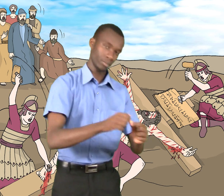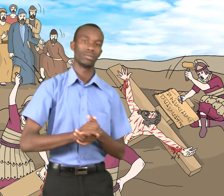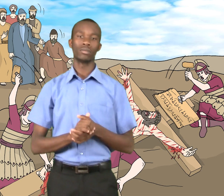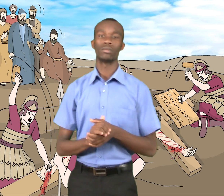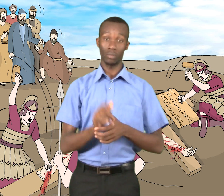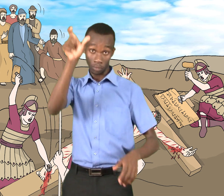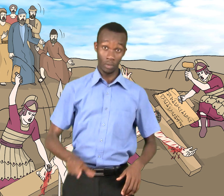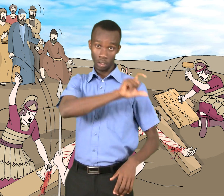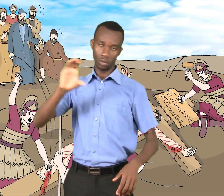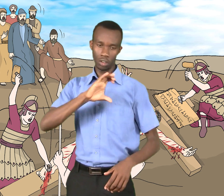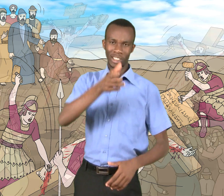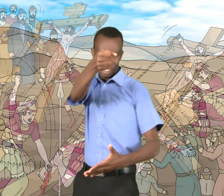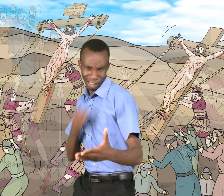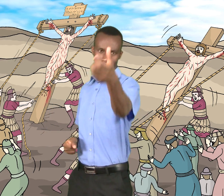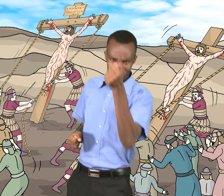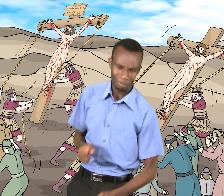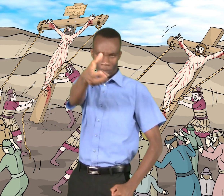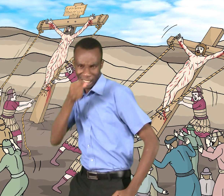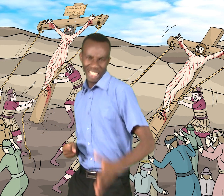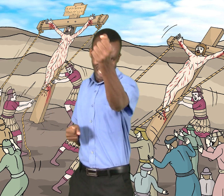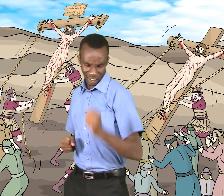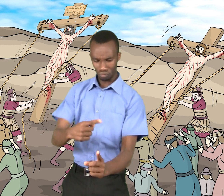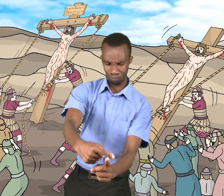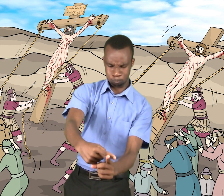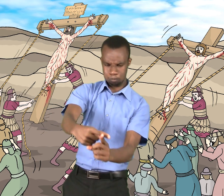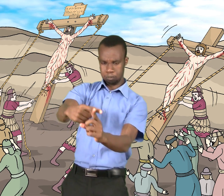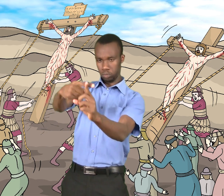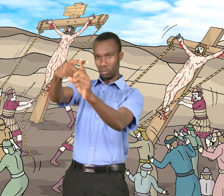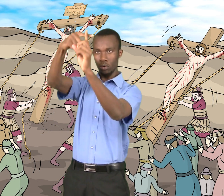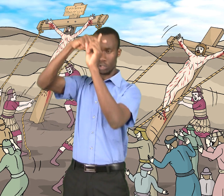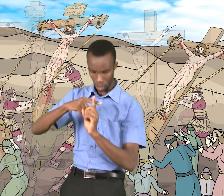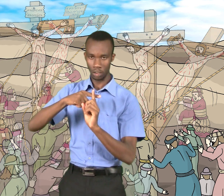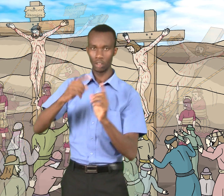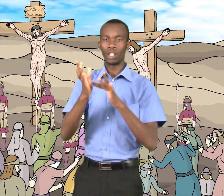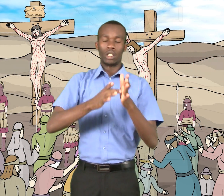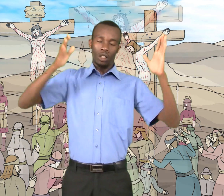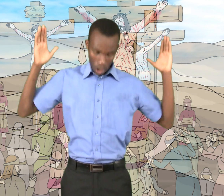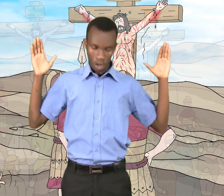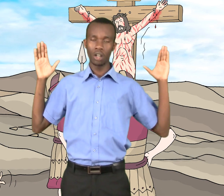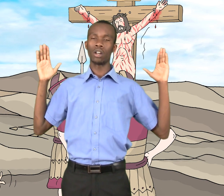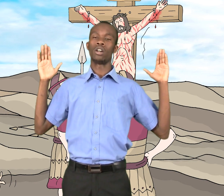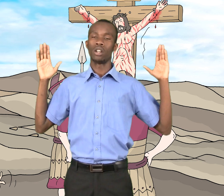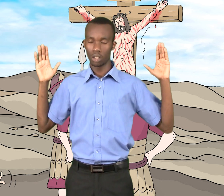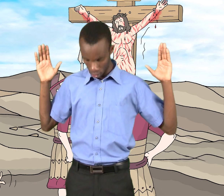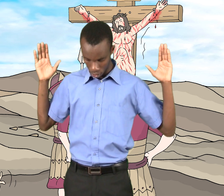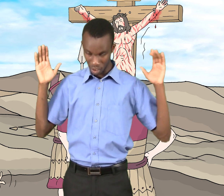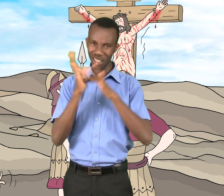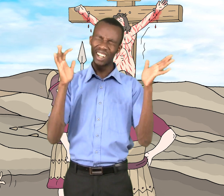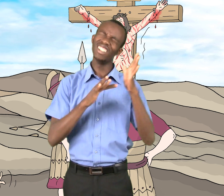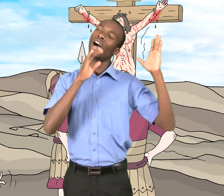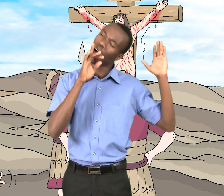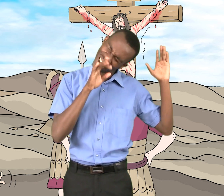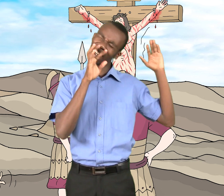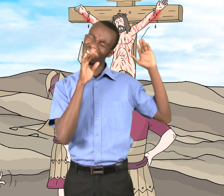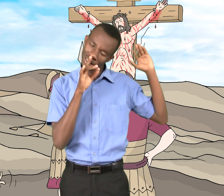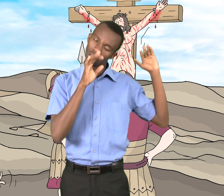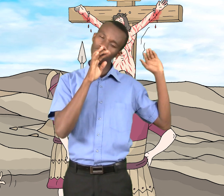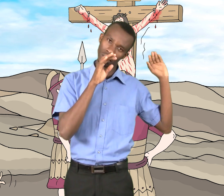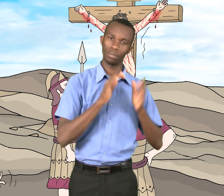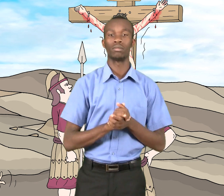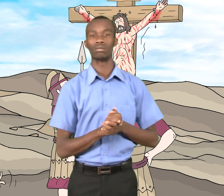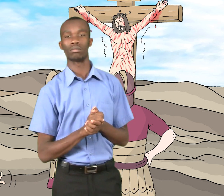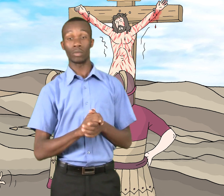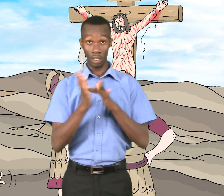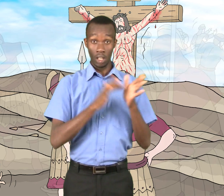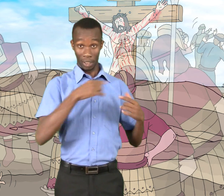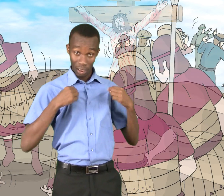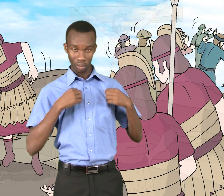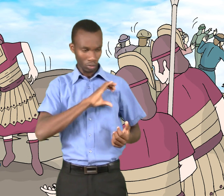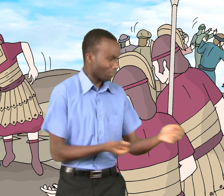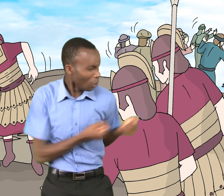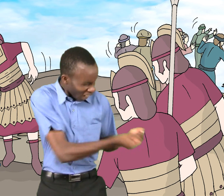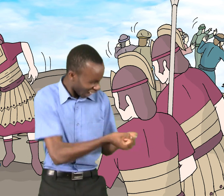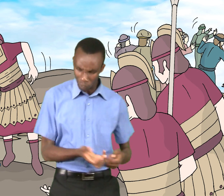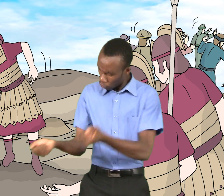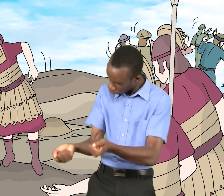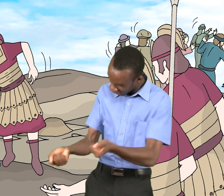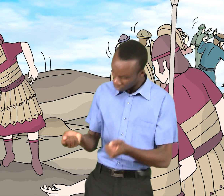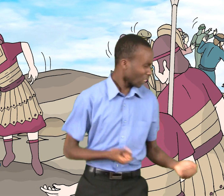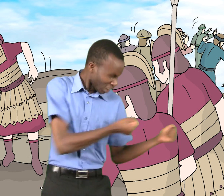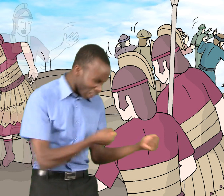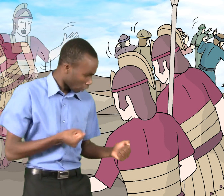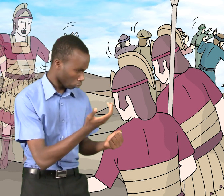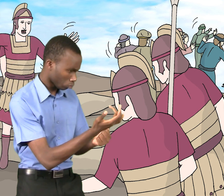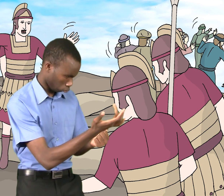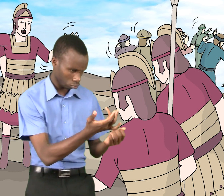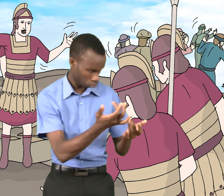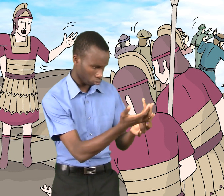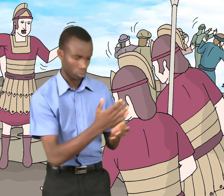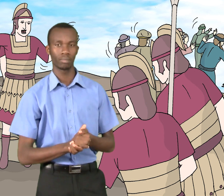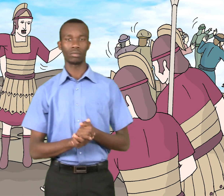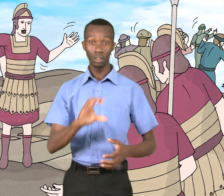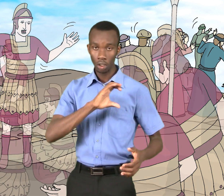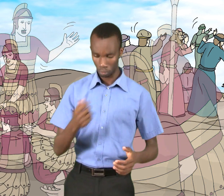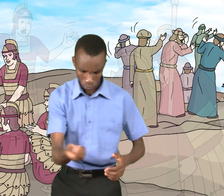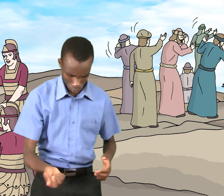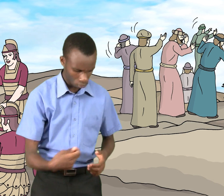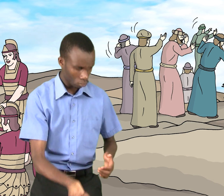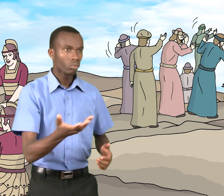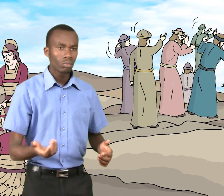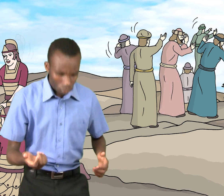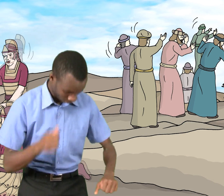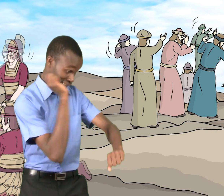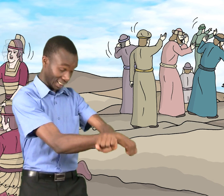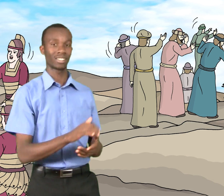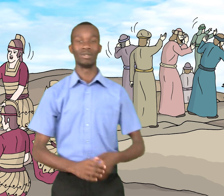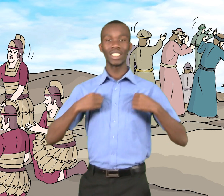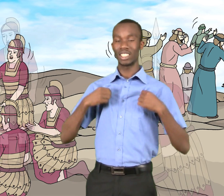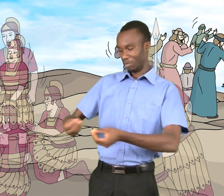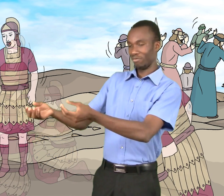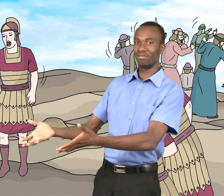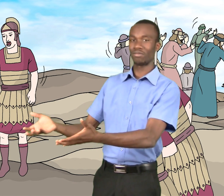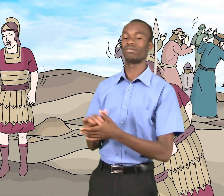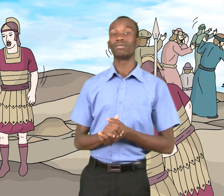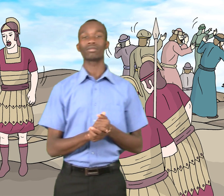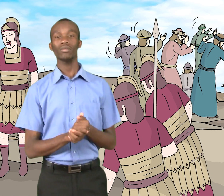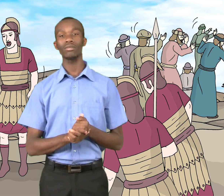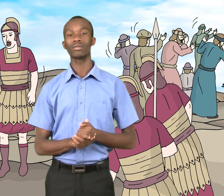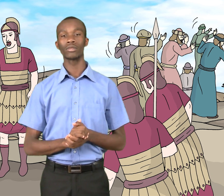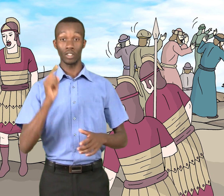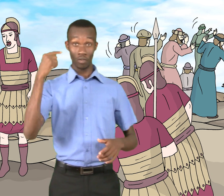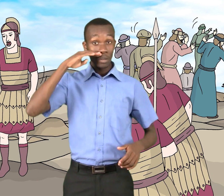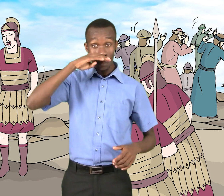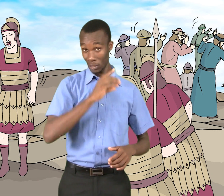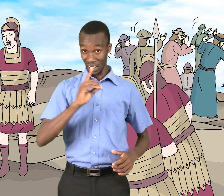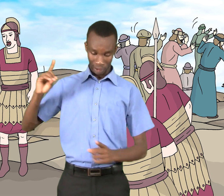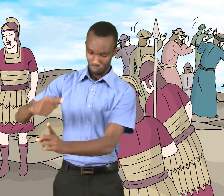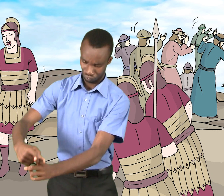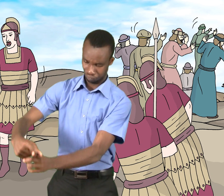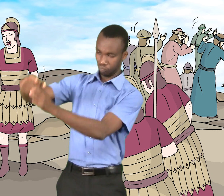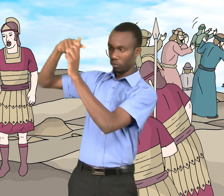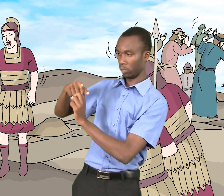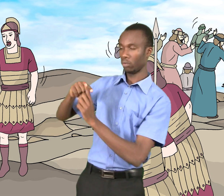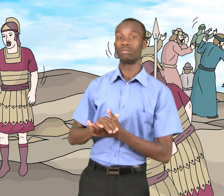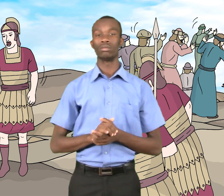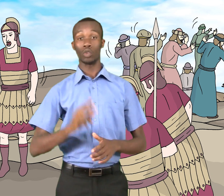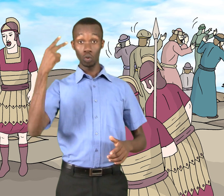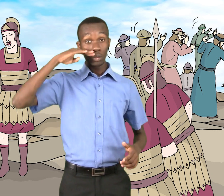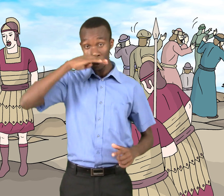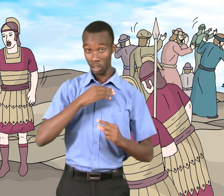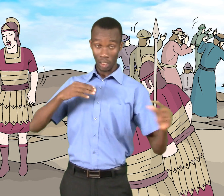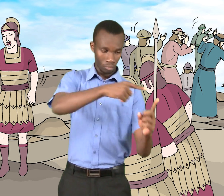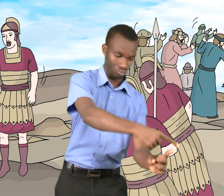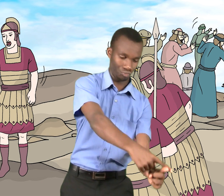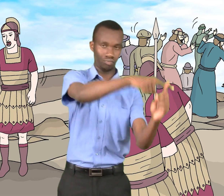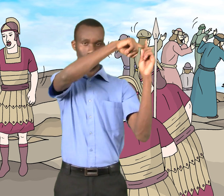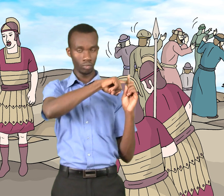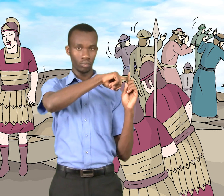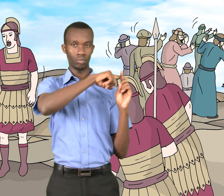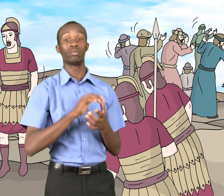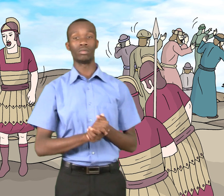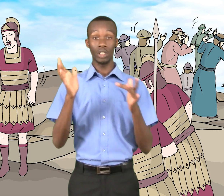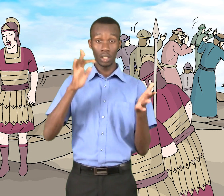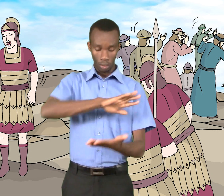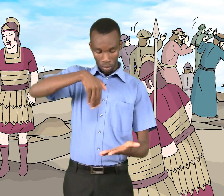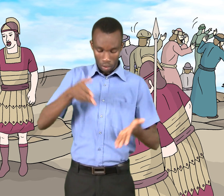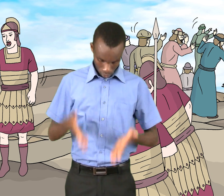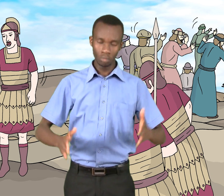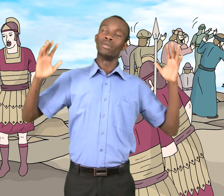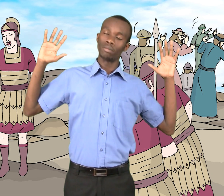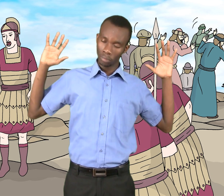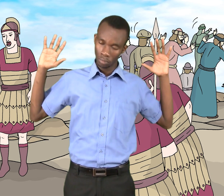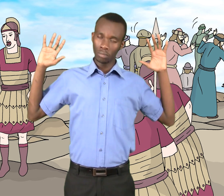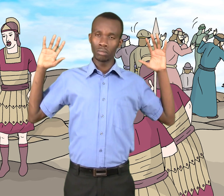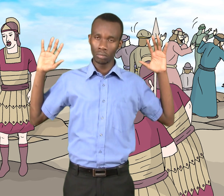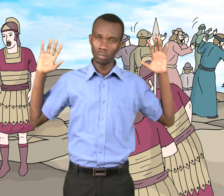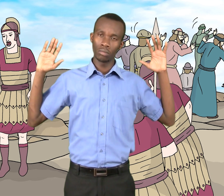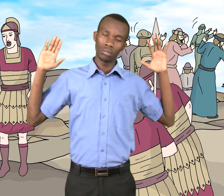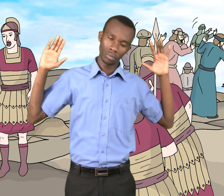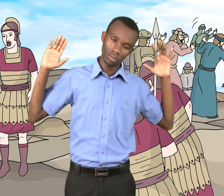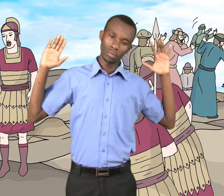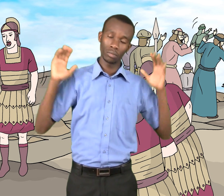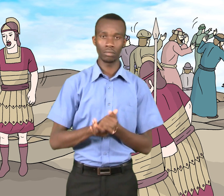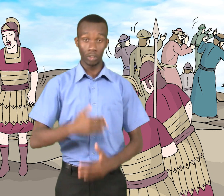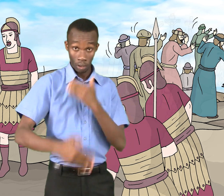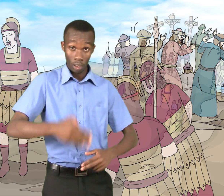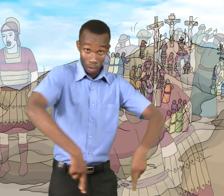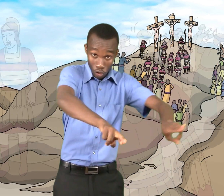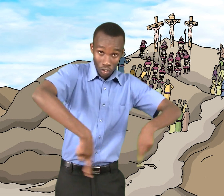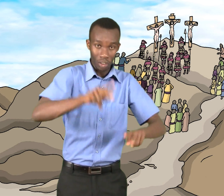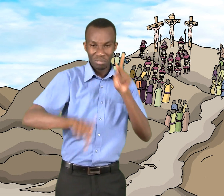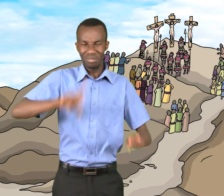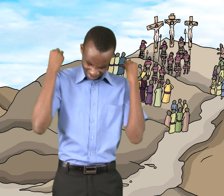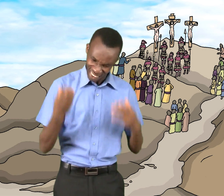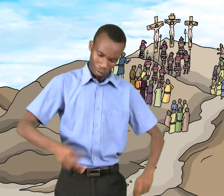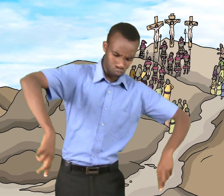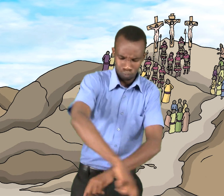Two robbers were crucified with Him, one on His right hand and the other on His left.